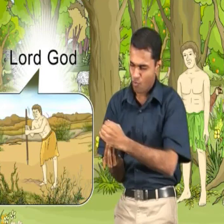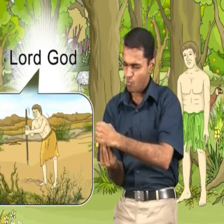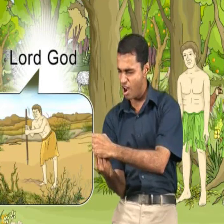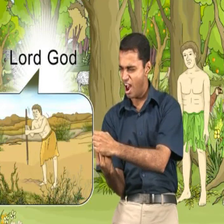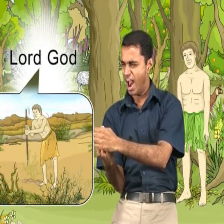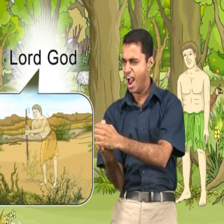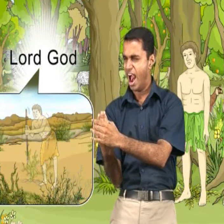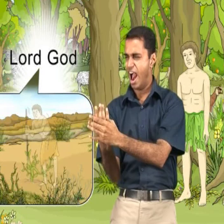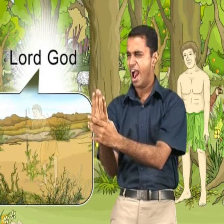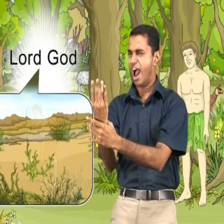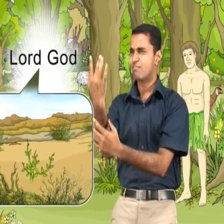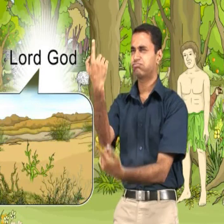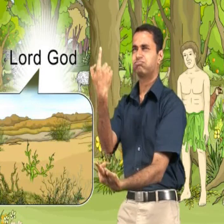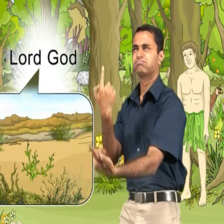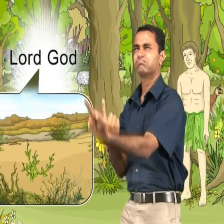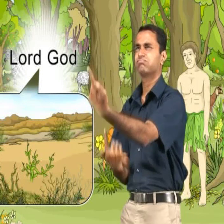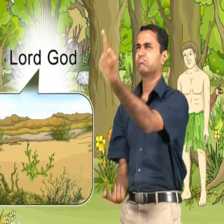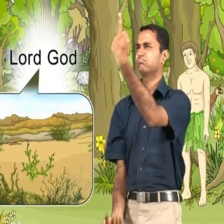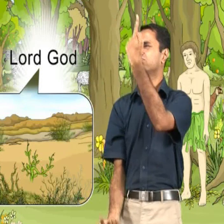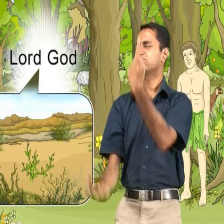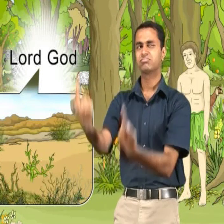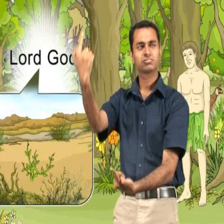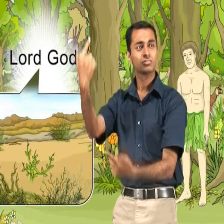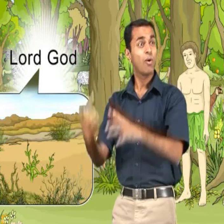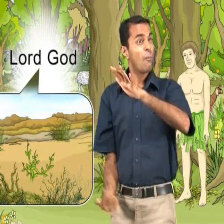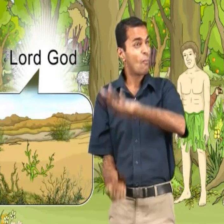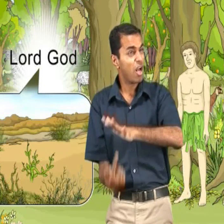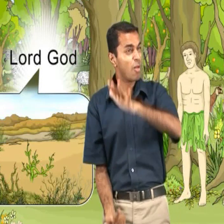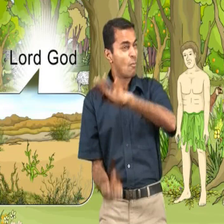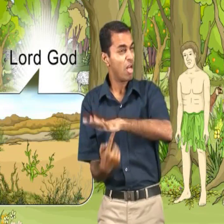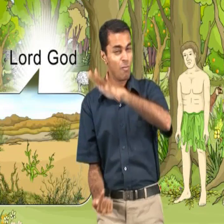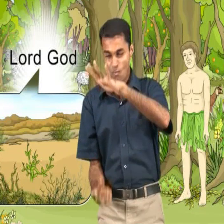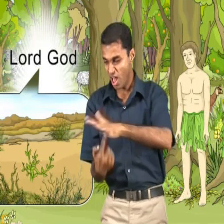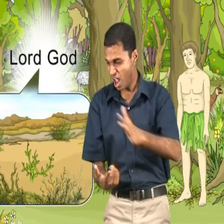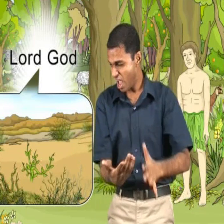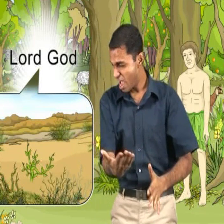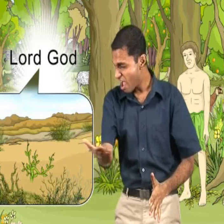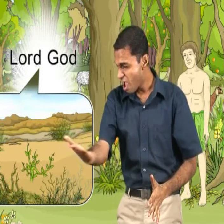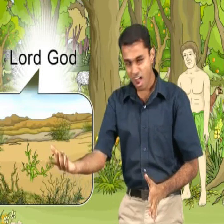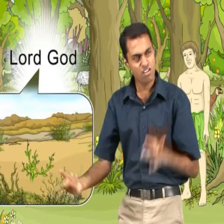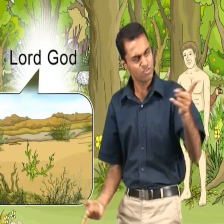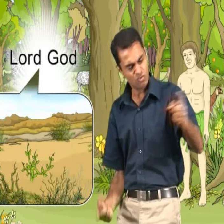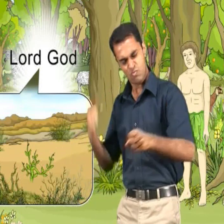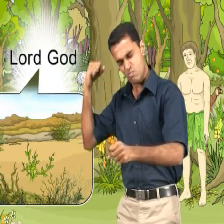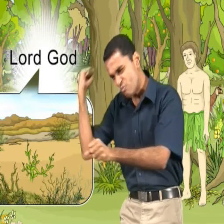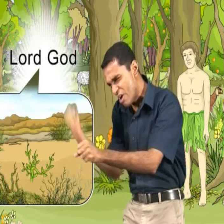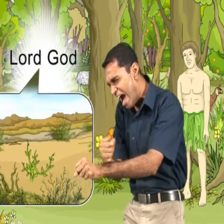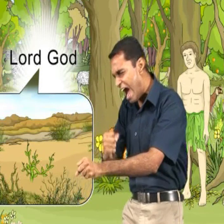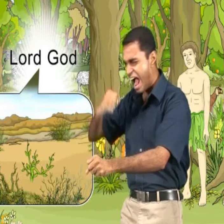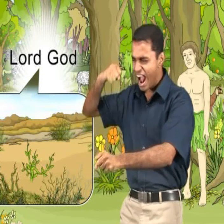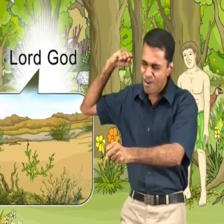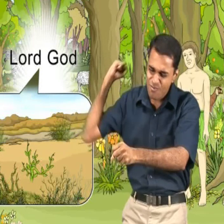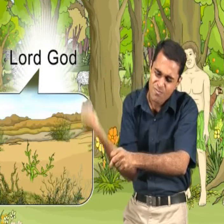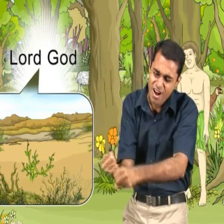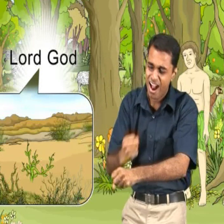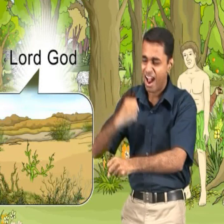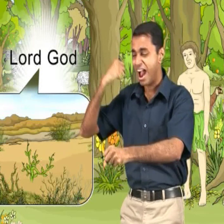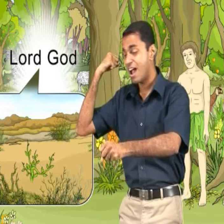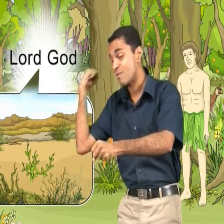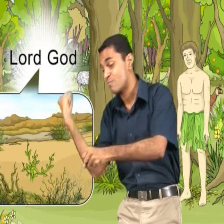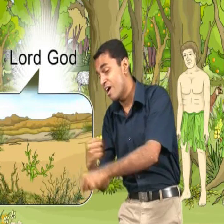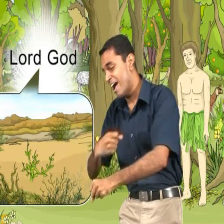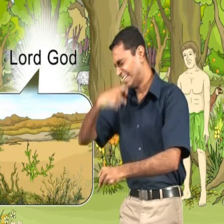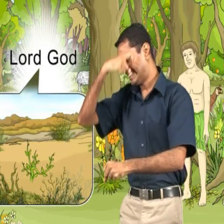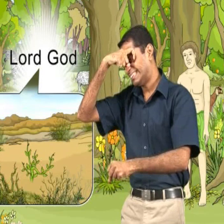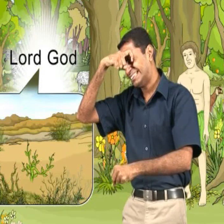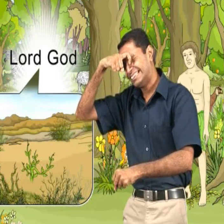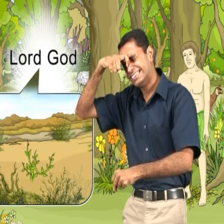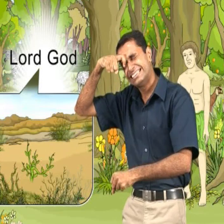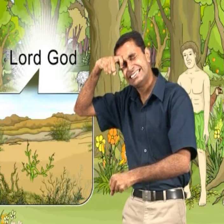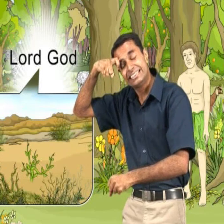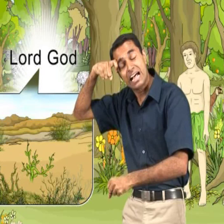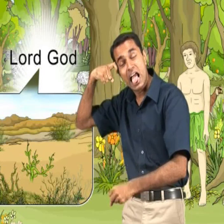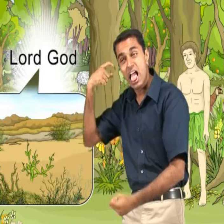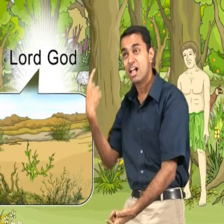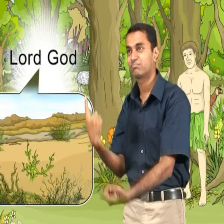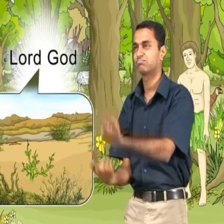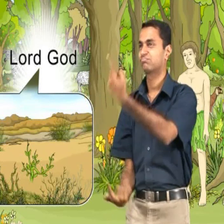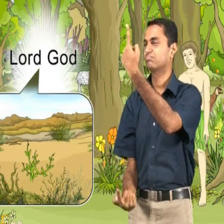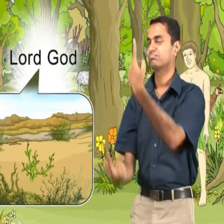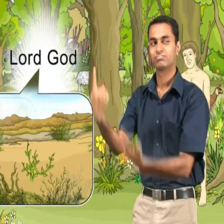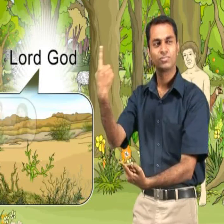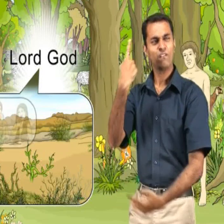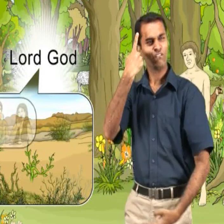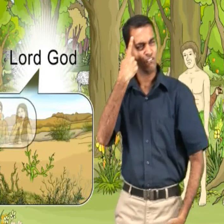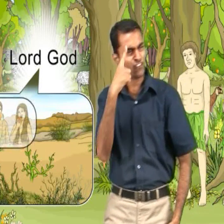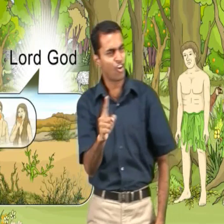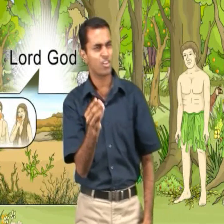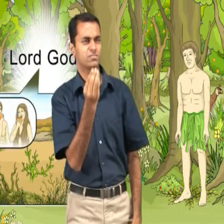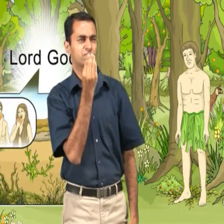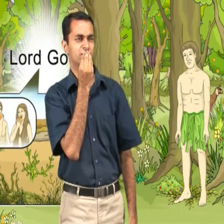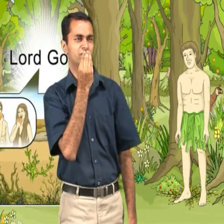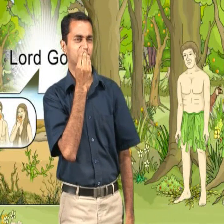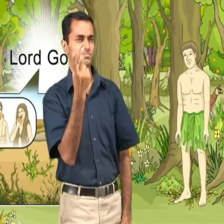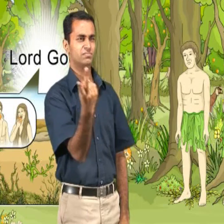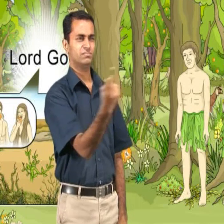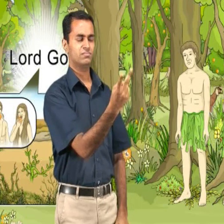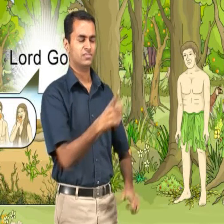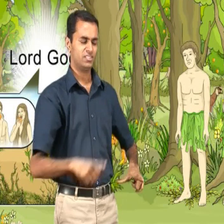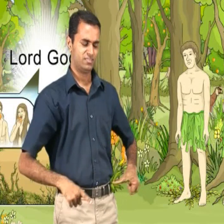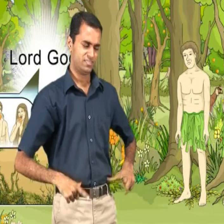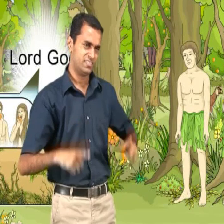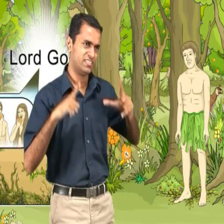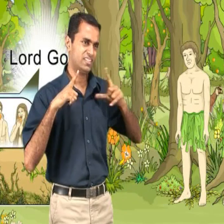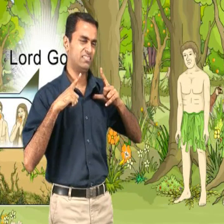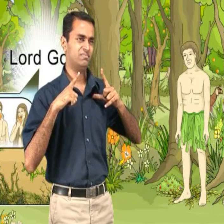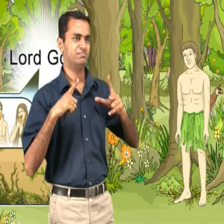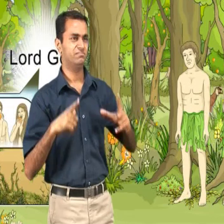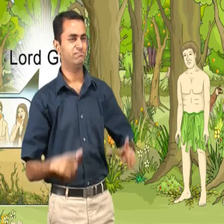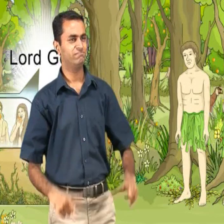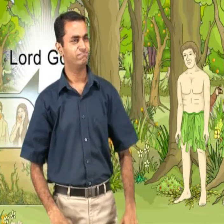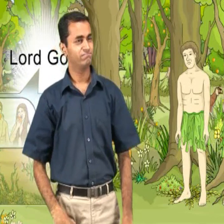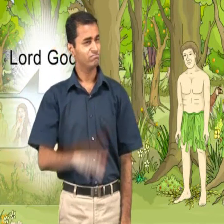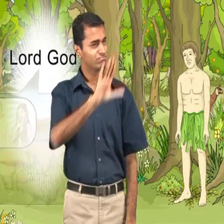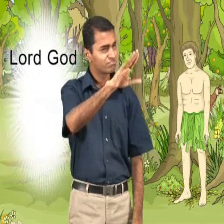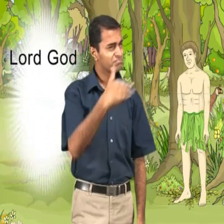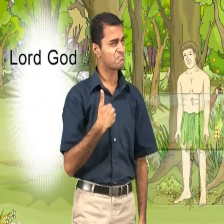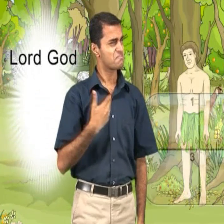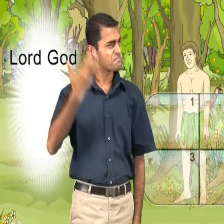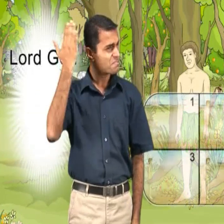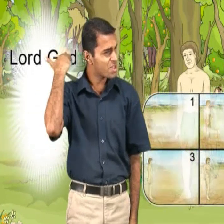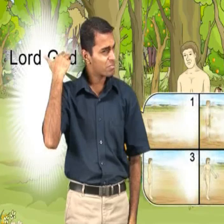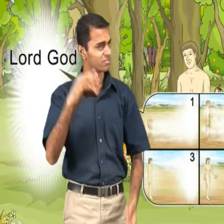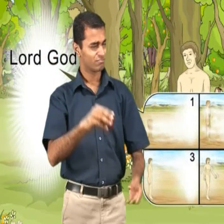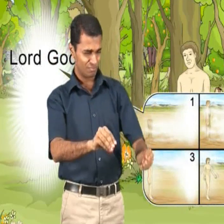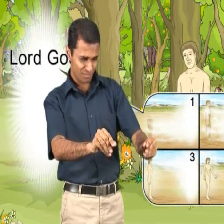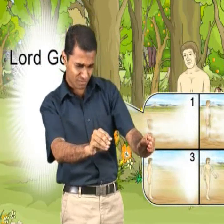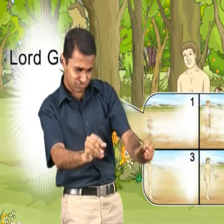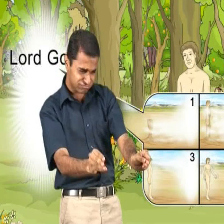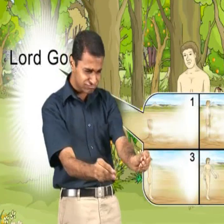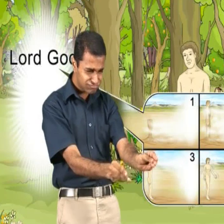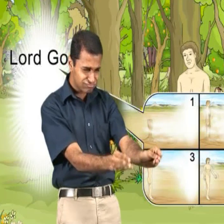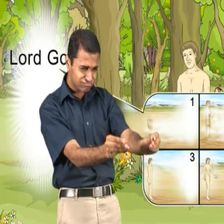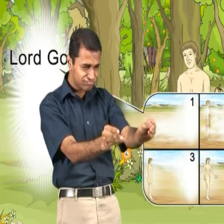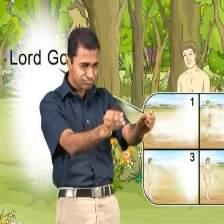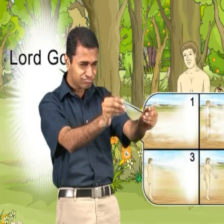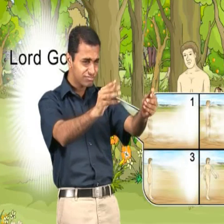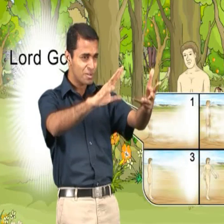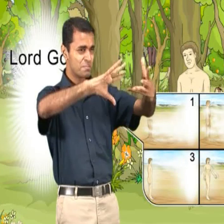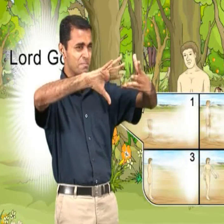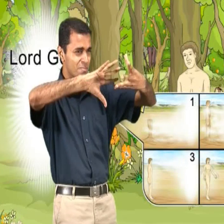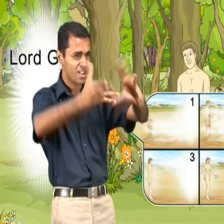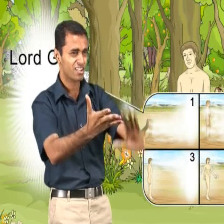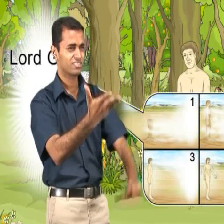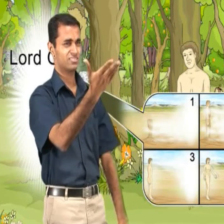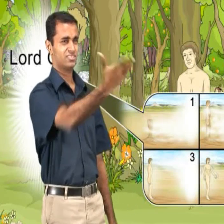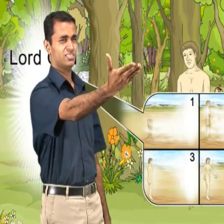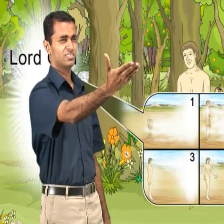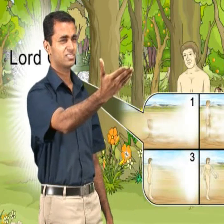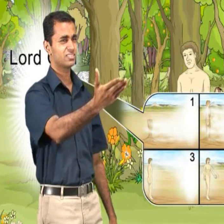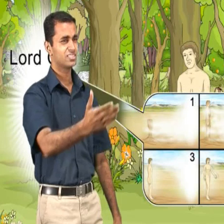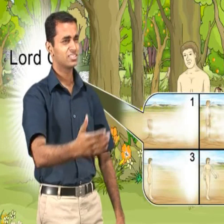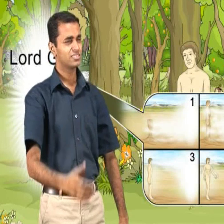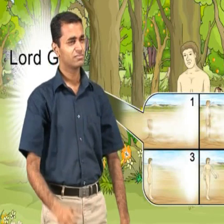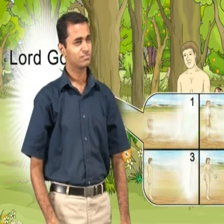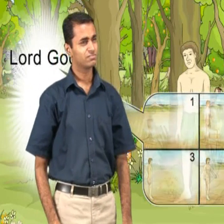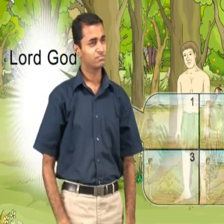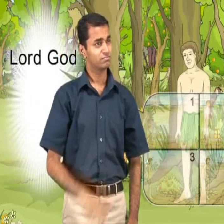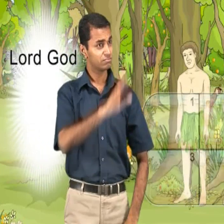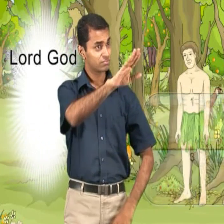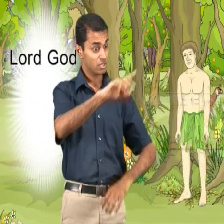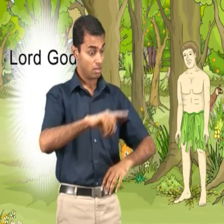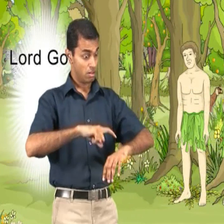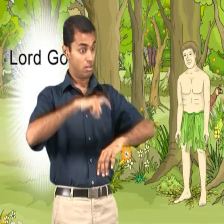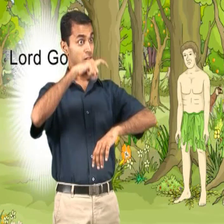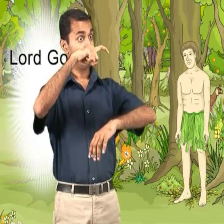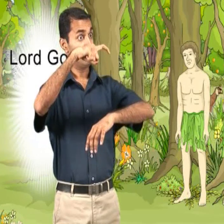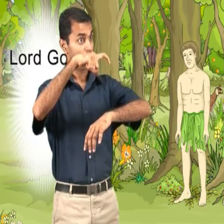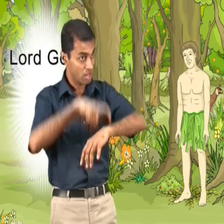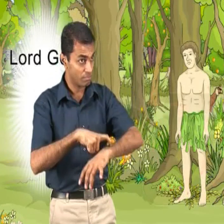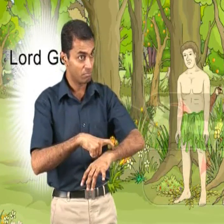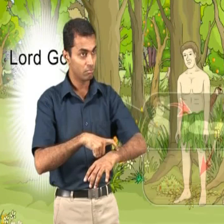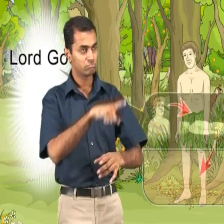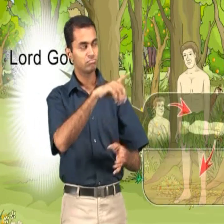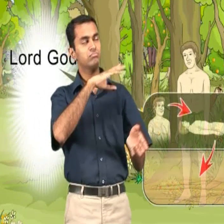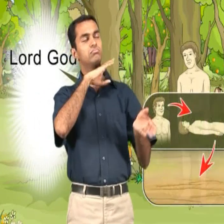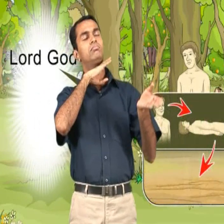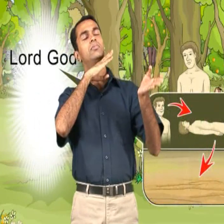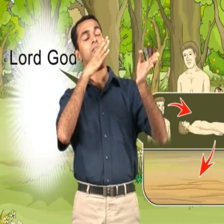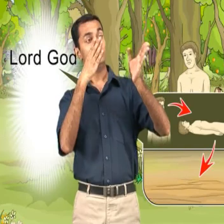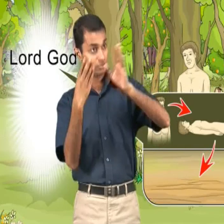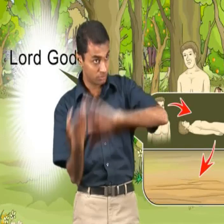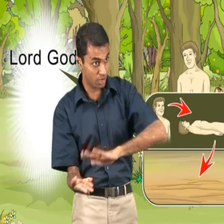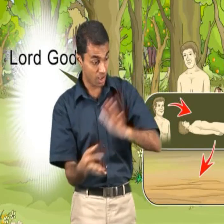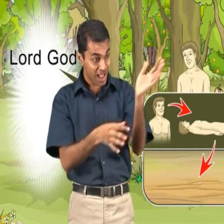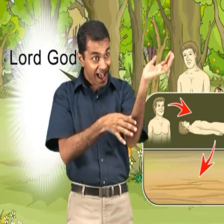Both thorns and thistles it will yield for you, and you will eat the plants of the field. By the sweat of your brow you will eat your bread, until you return to the ground— because out of it were you taken.